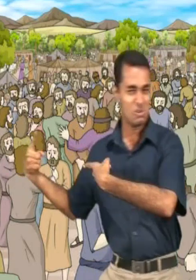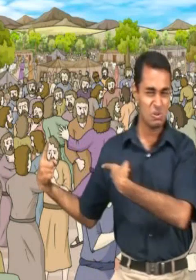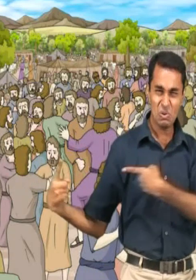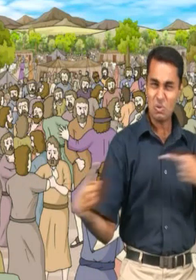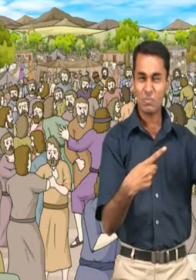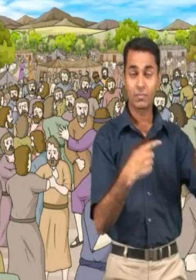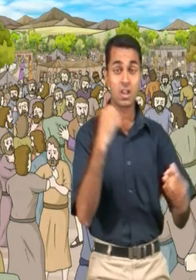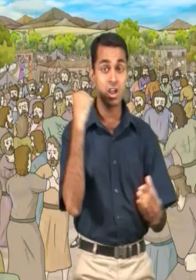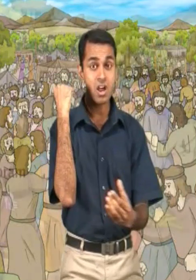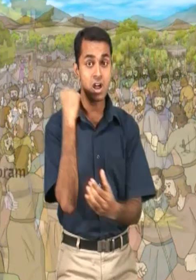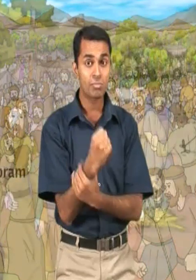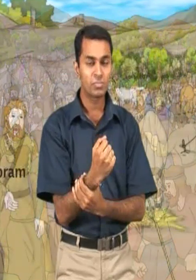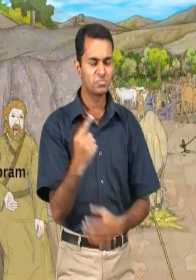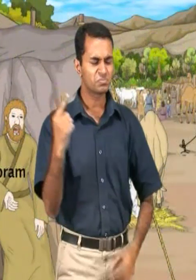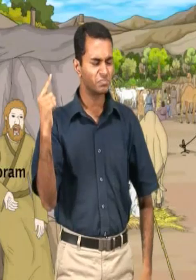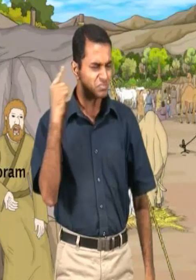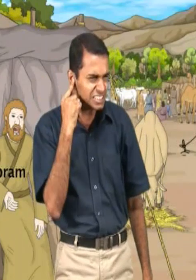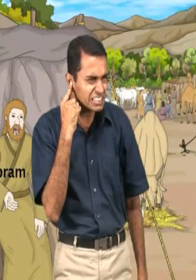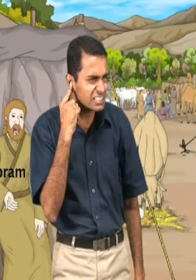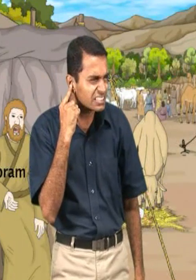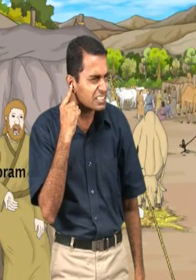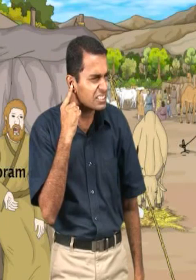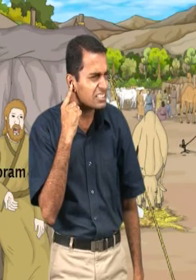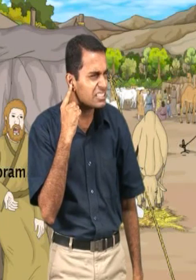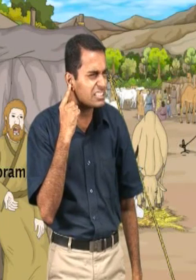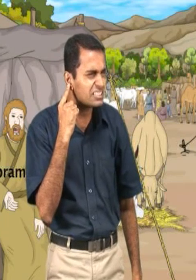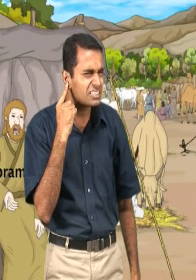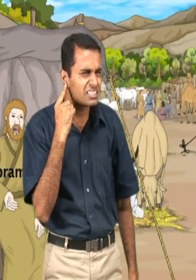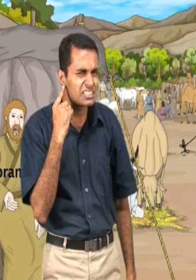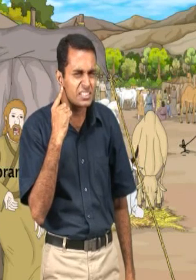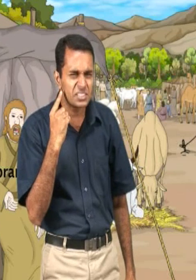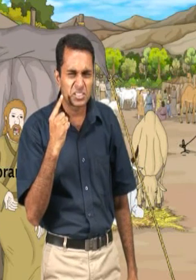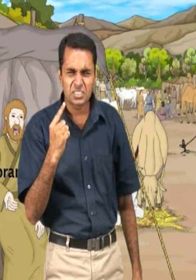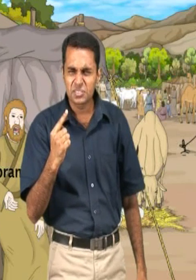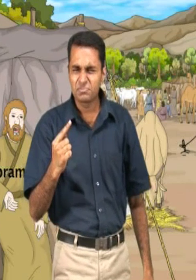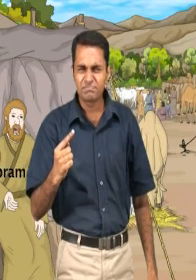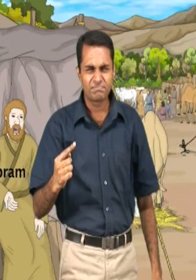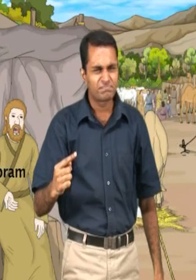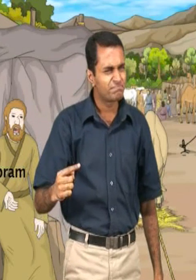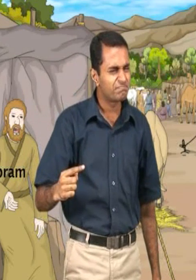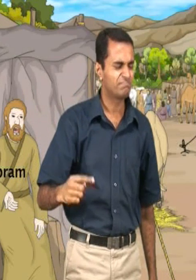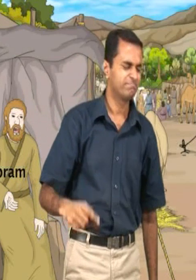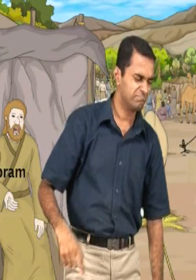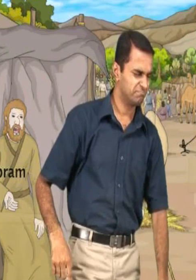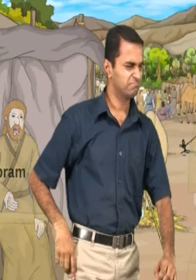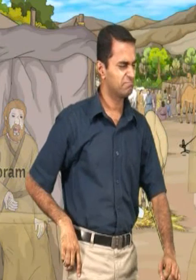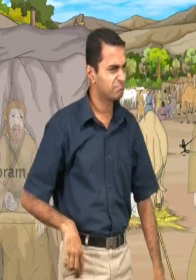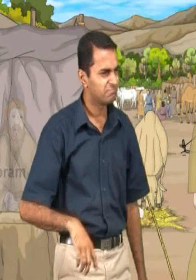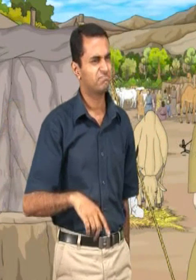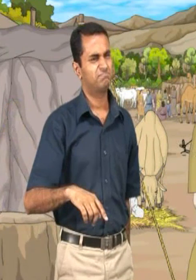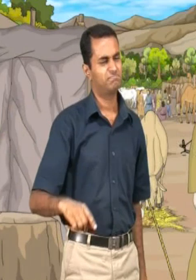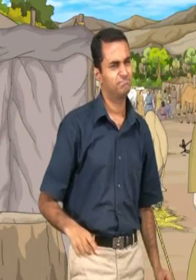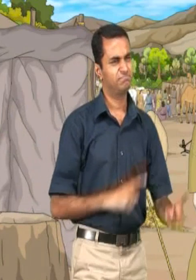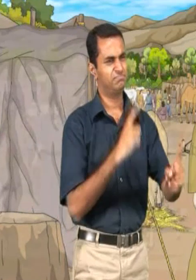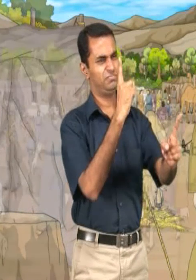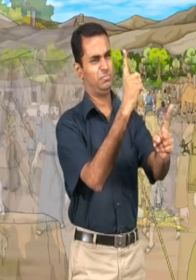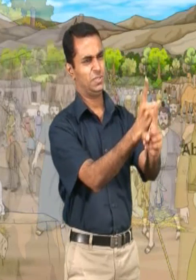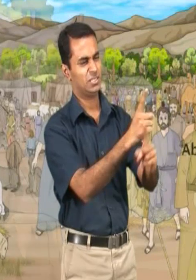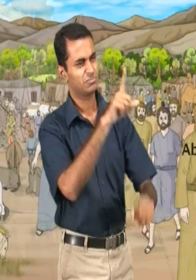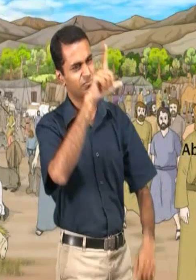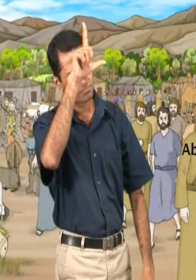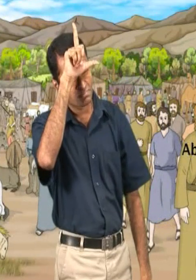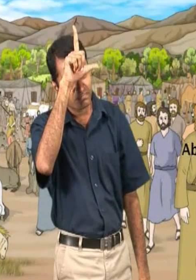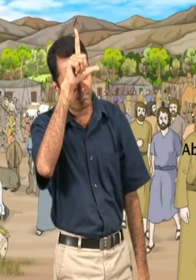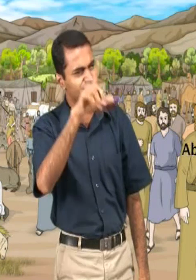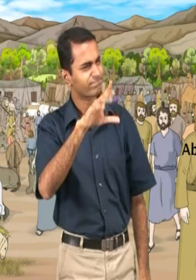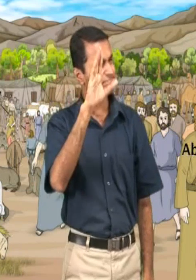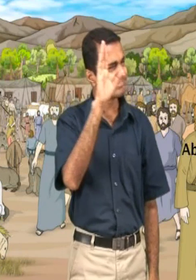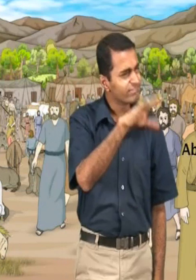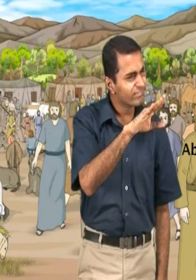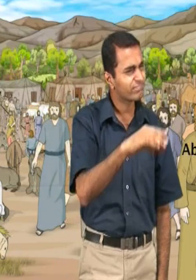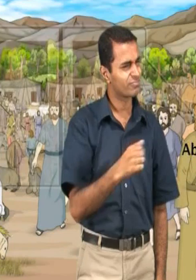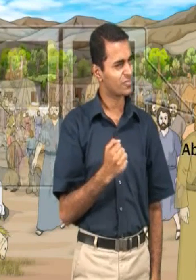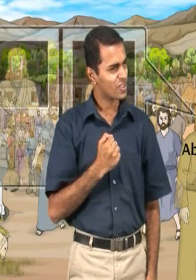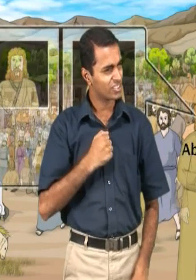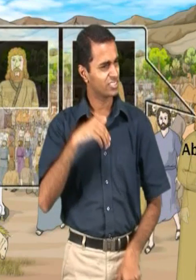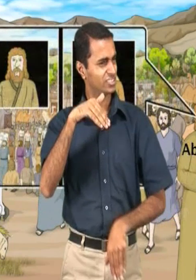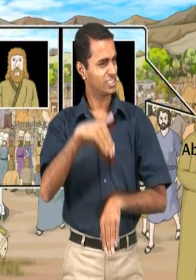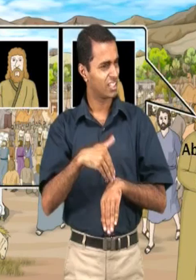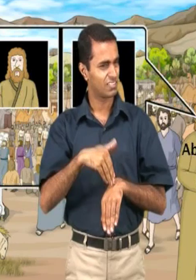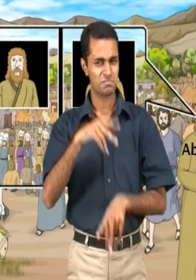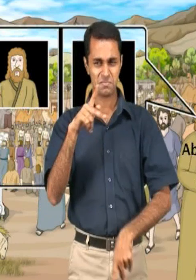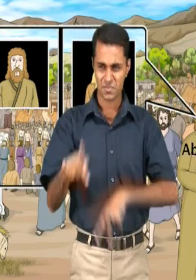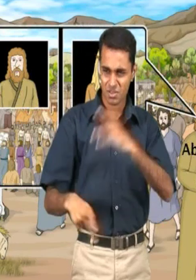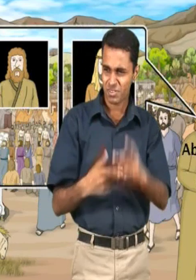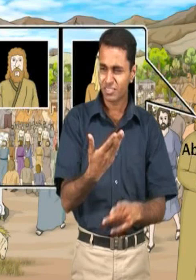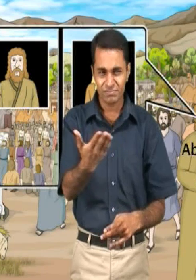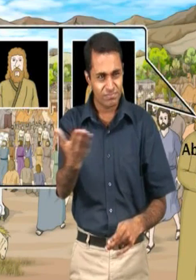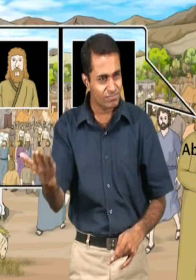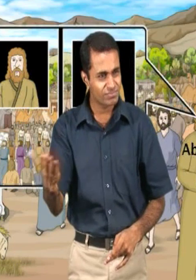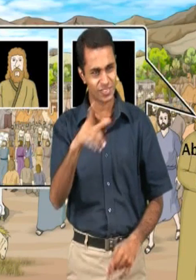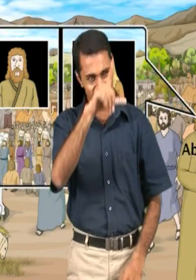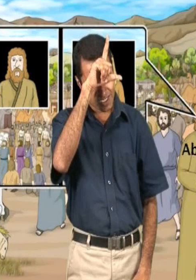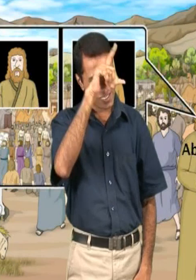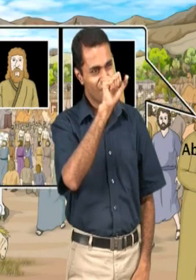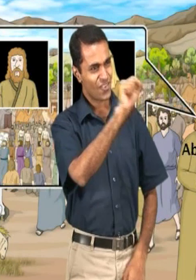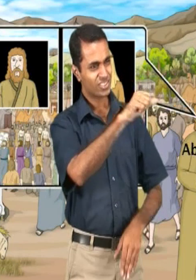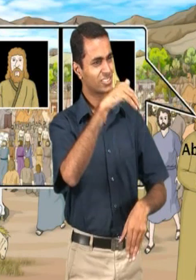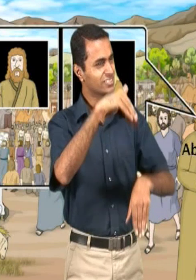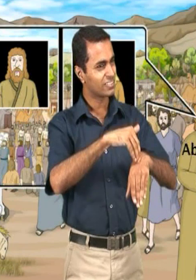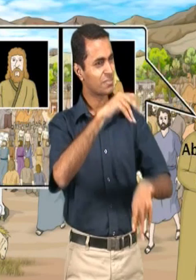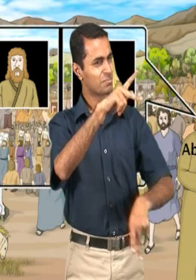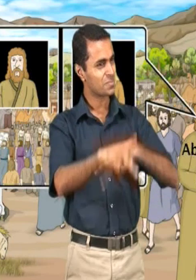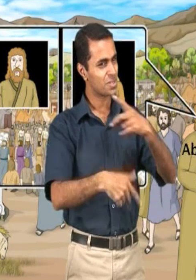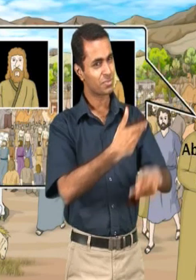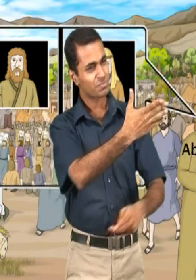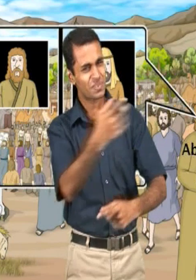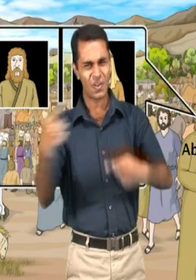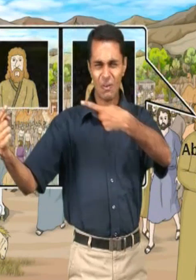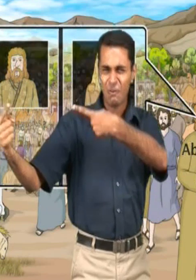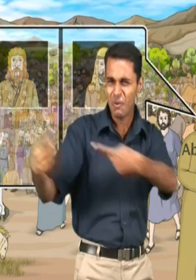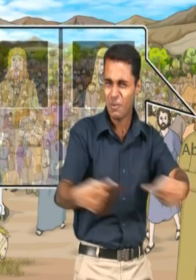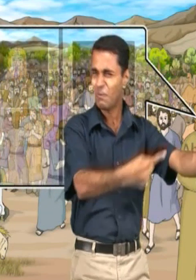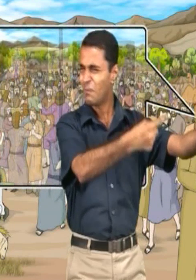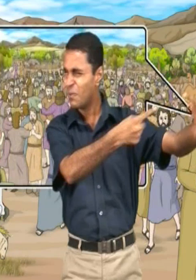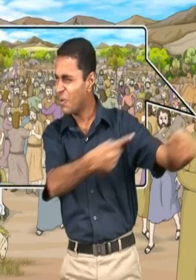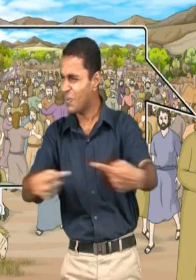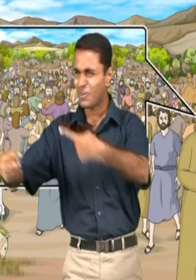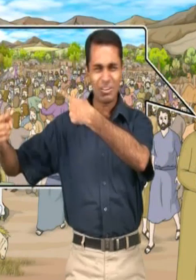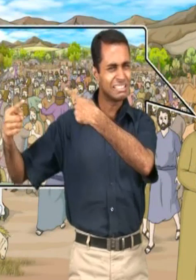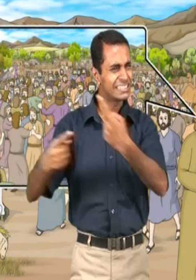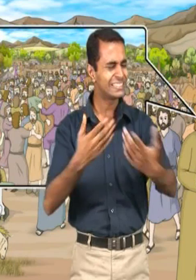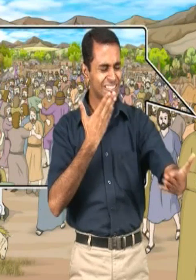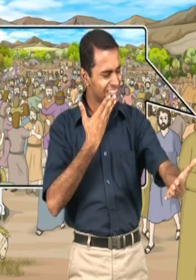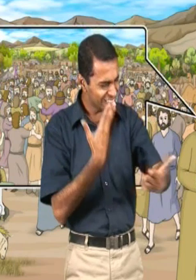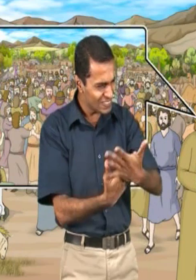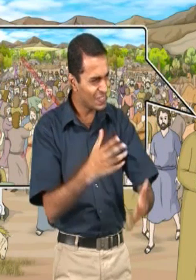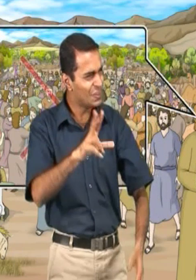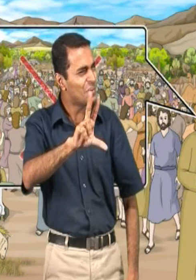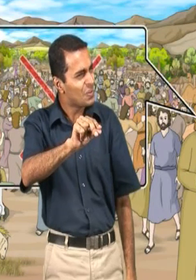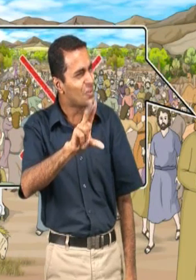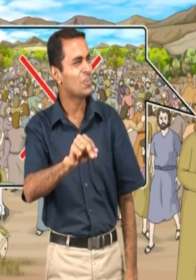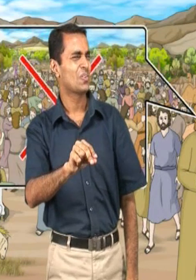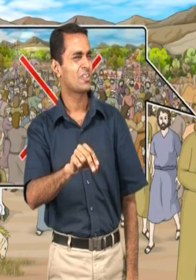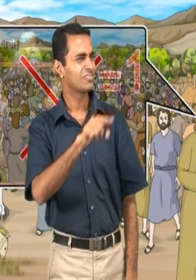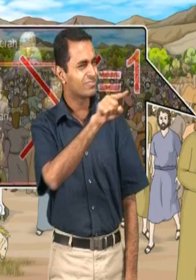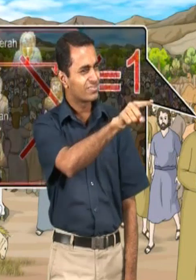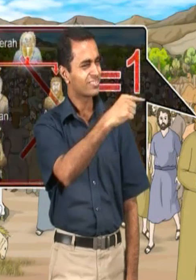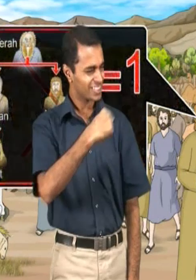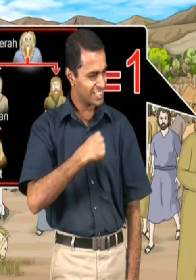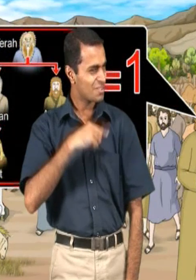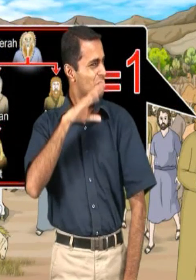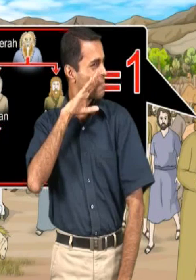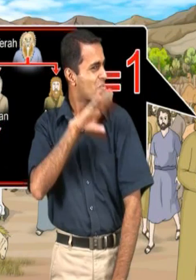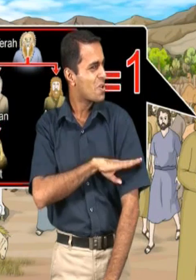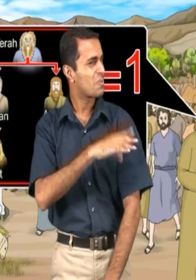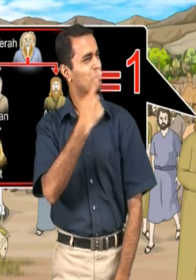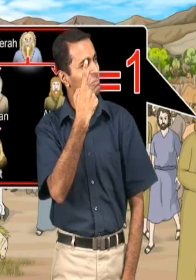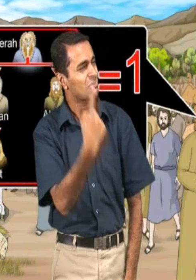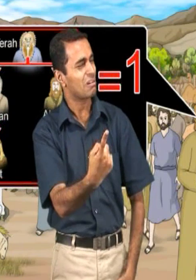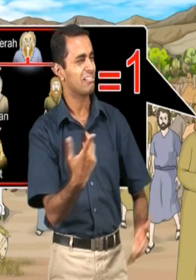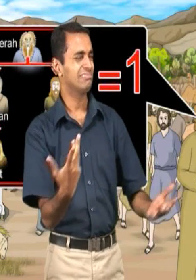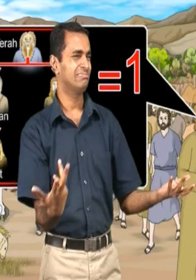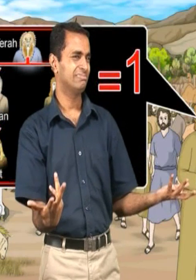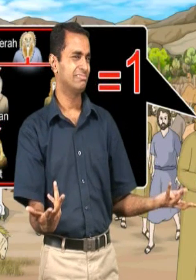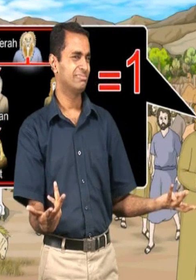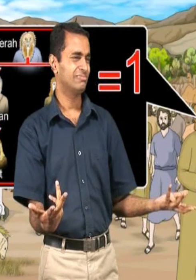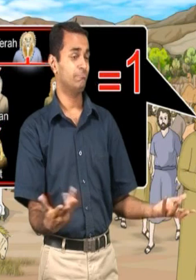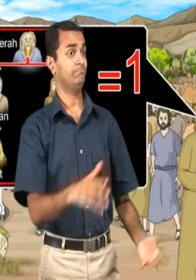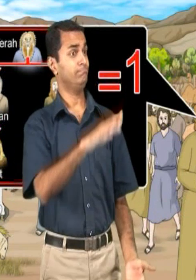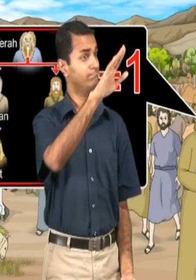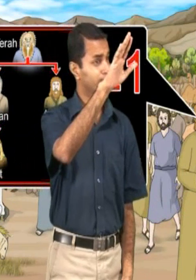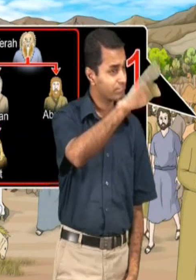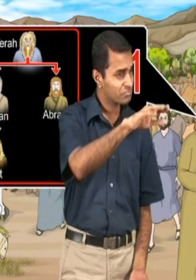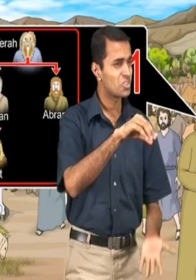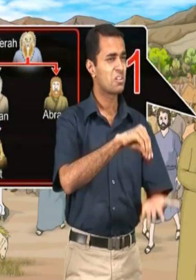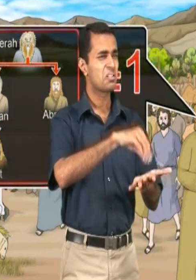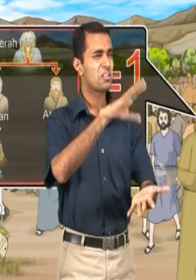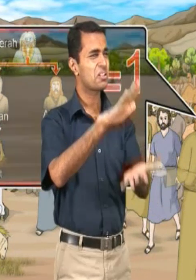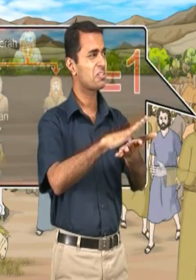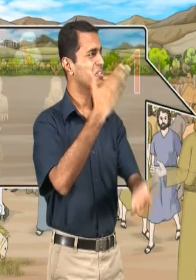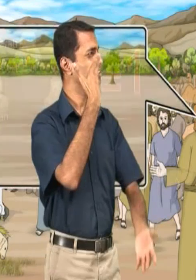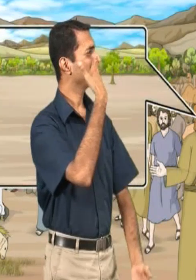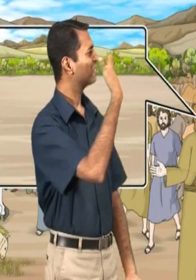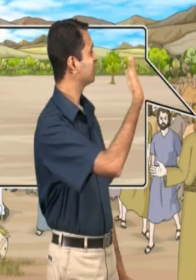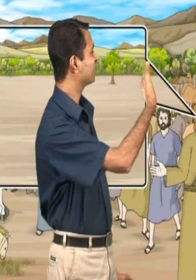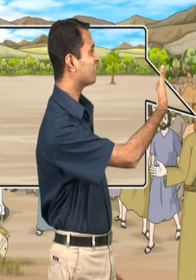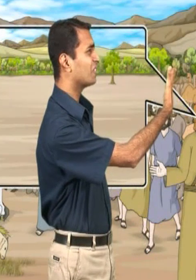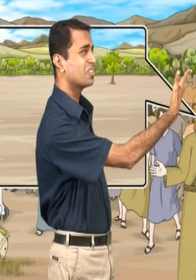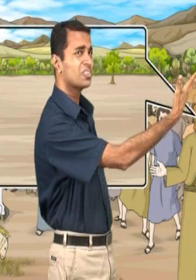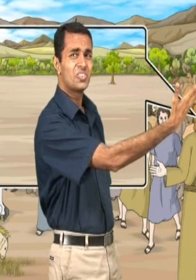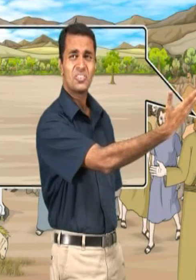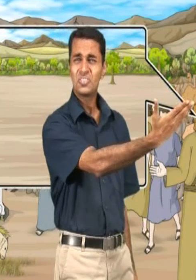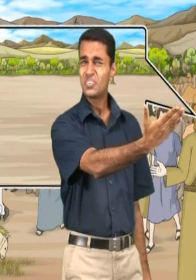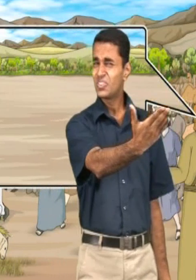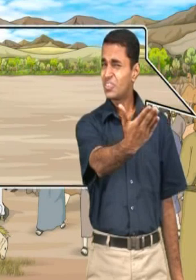So Abram said to Lot, “Please let there be no contention between you and me, or between your herdsmen and my herdsmen. After all, we are brothers.